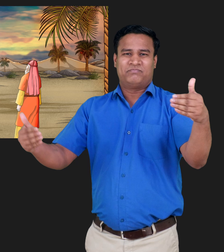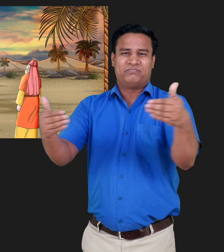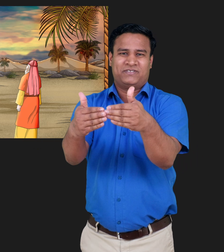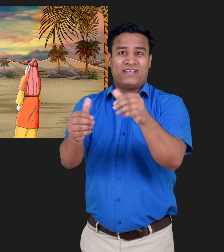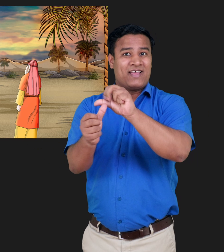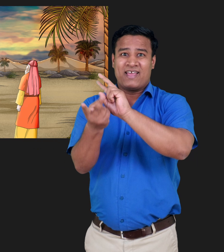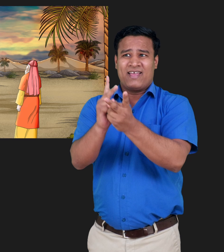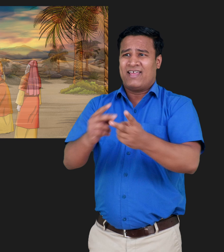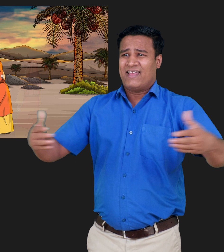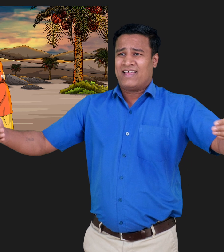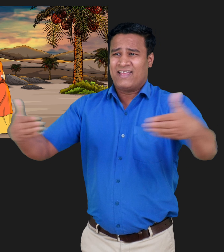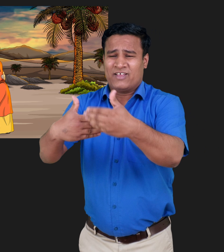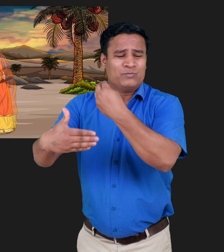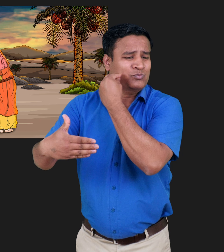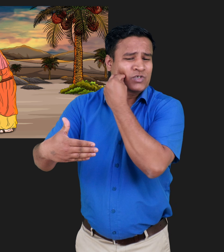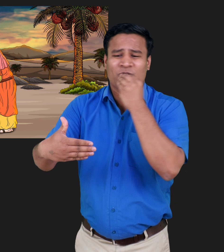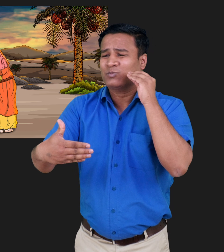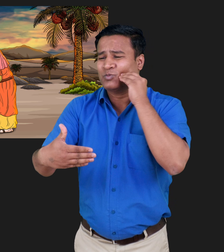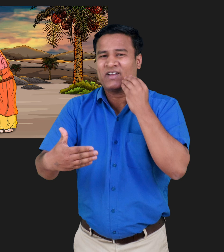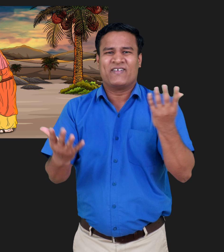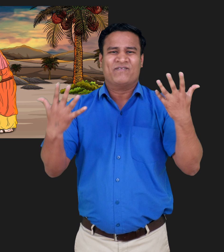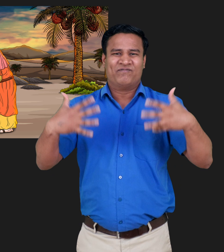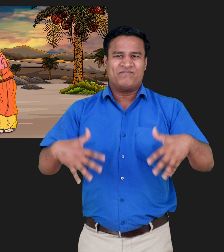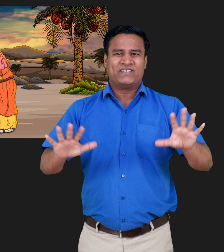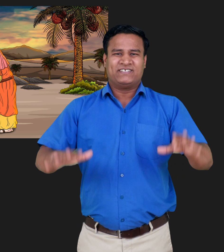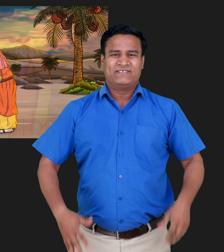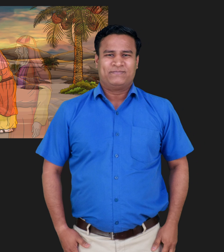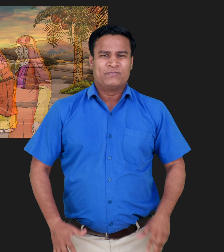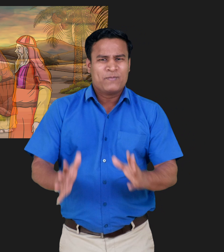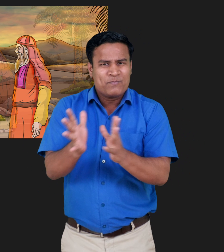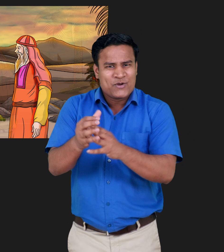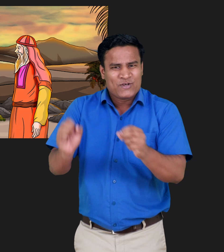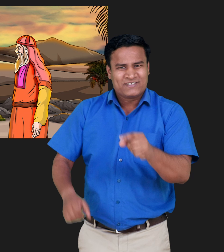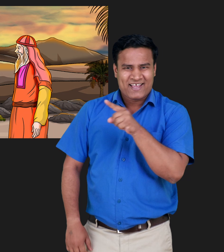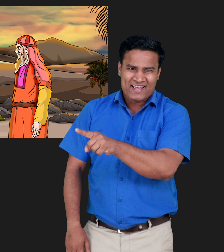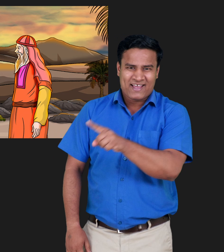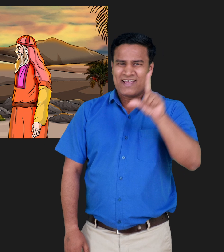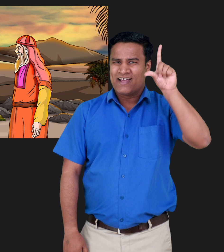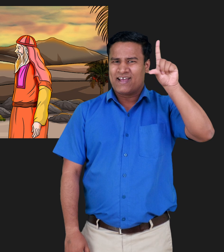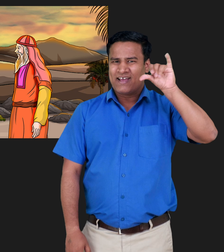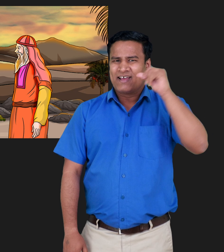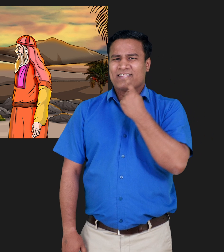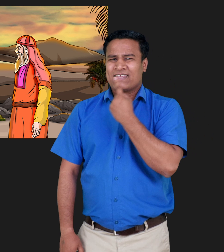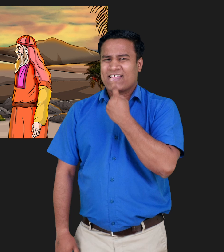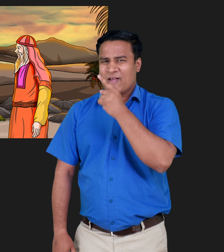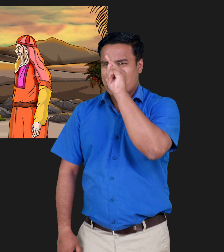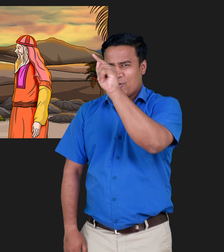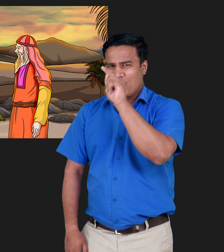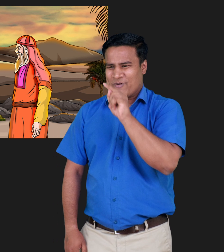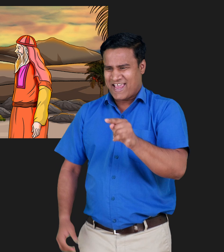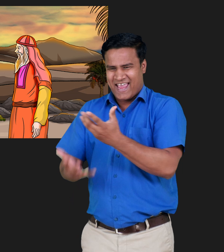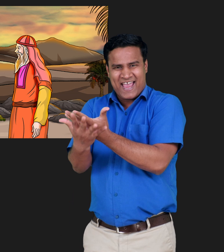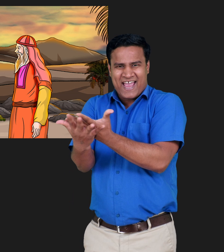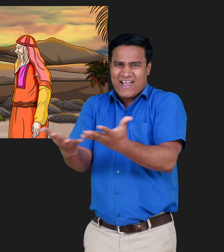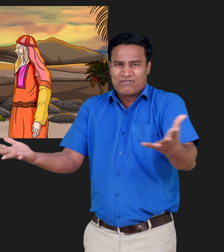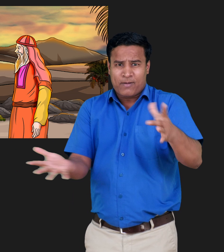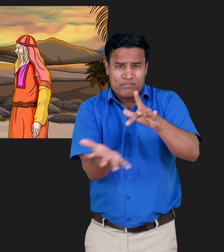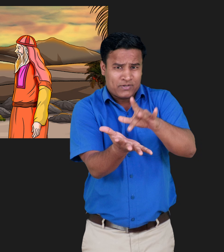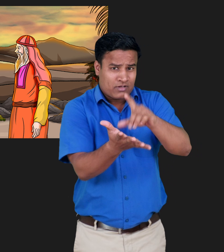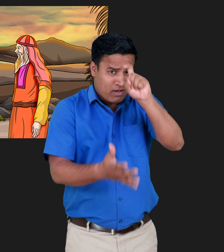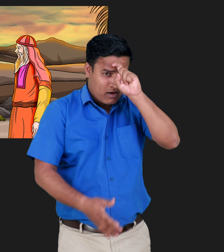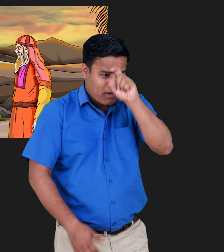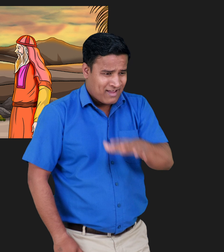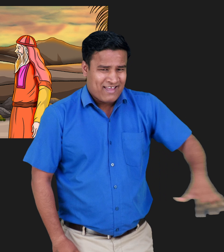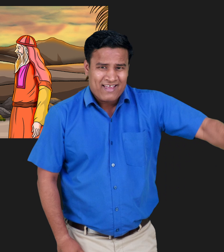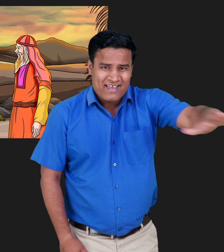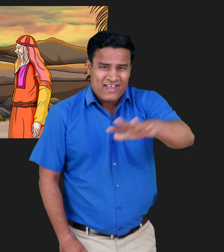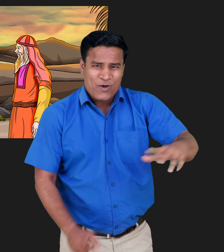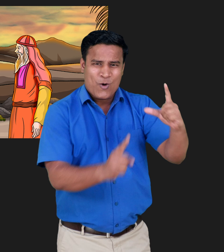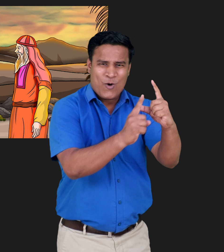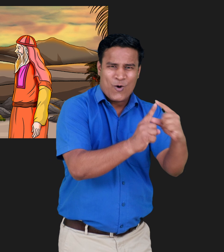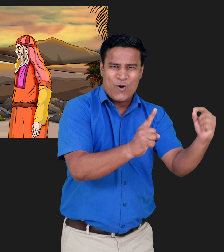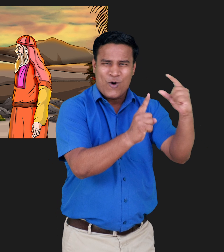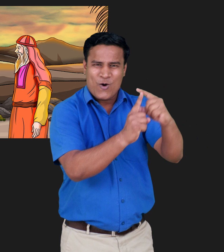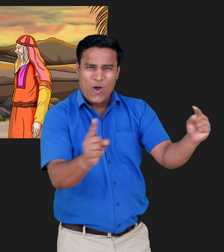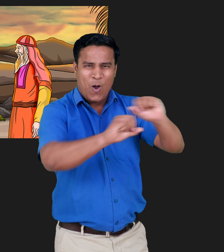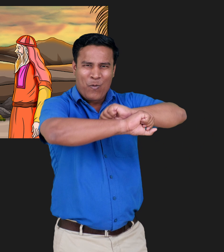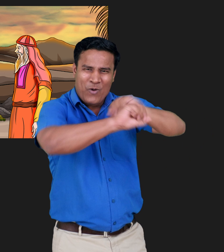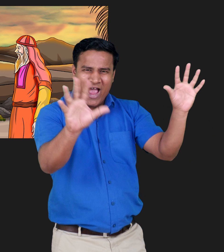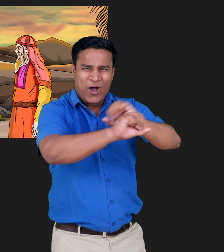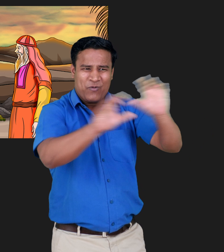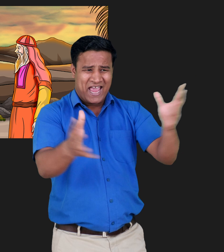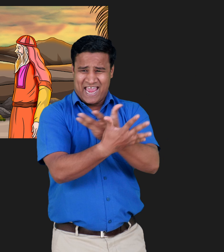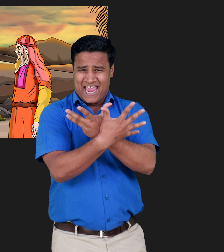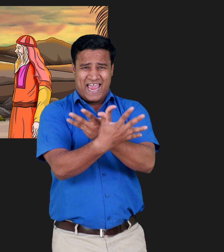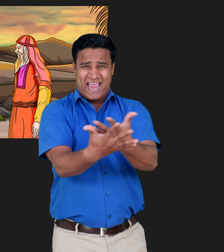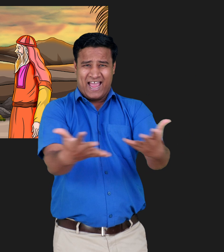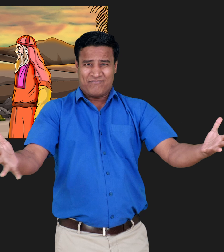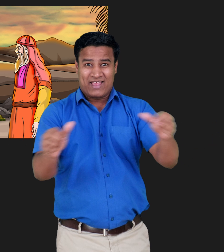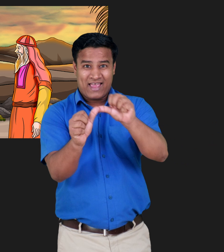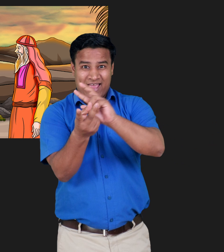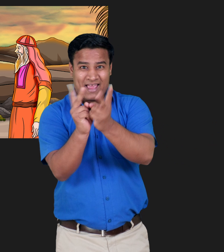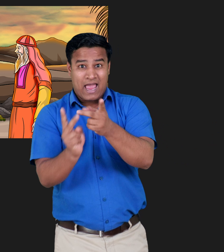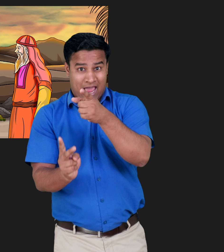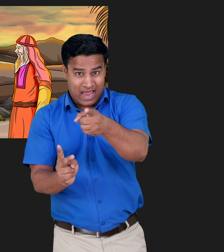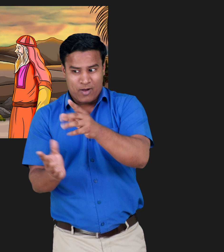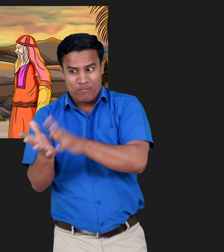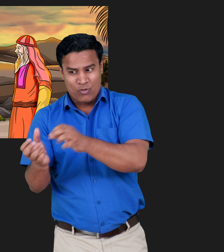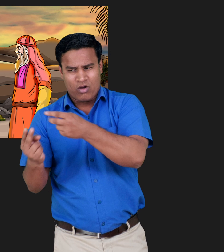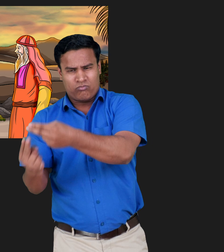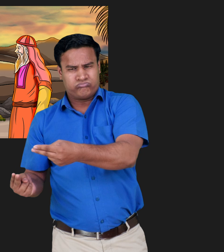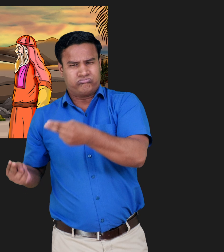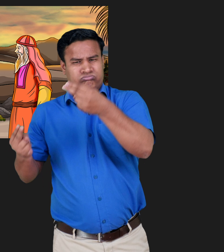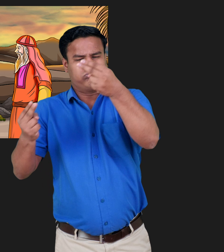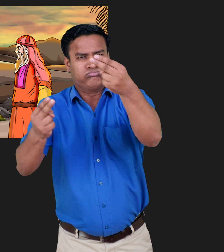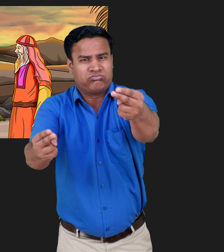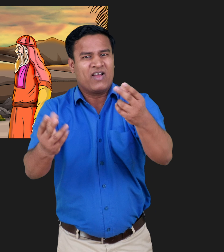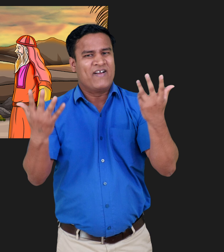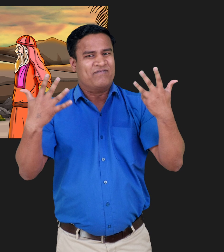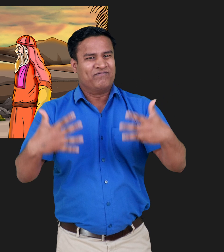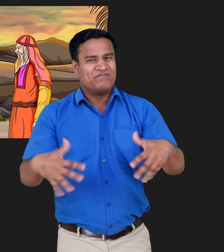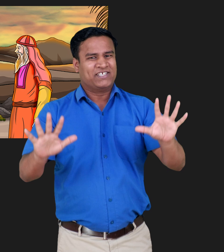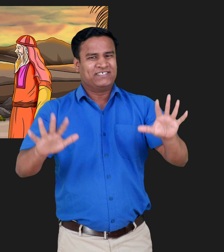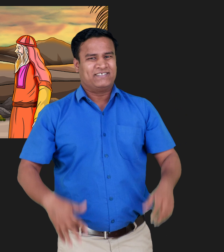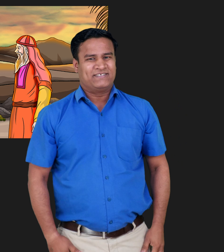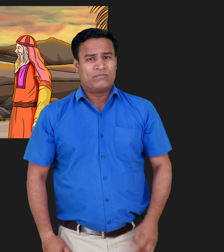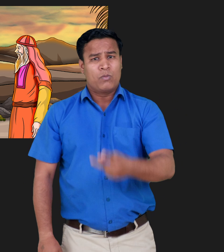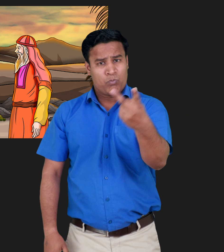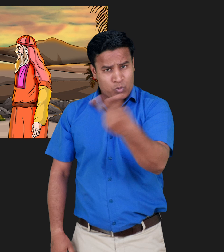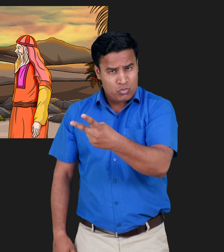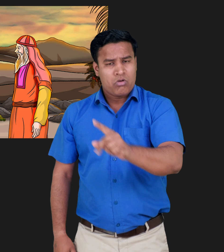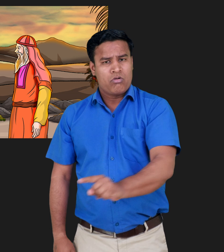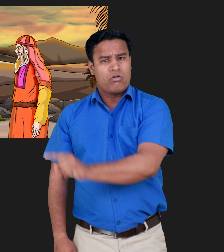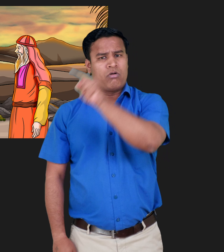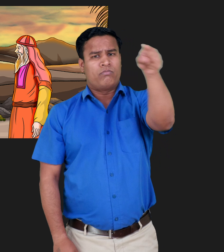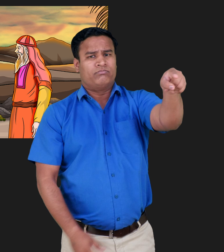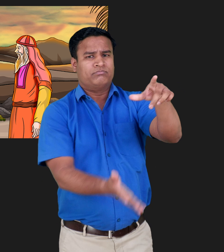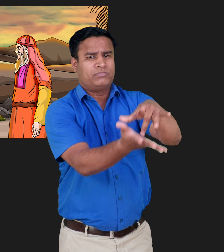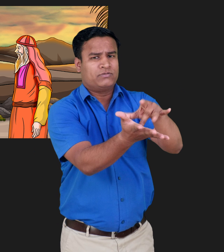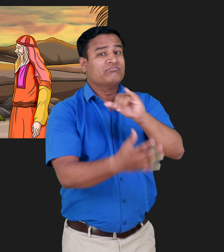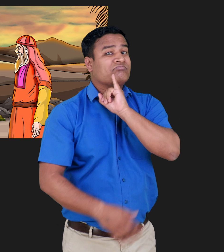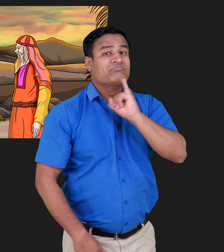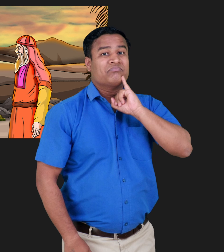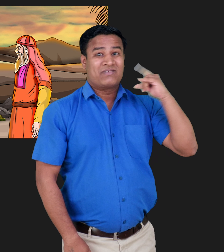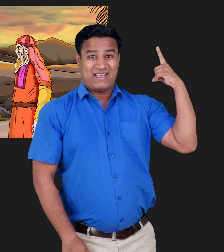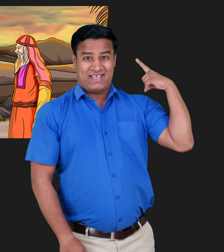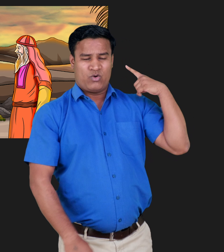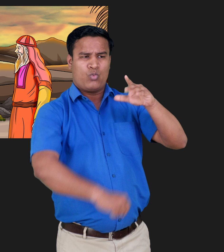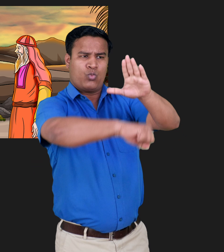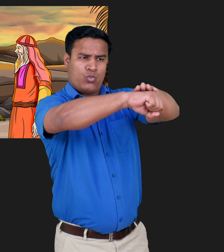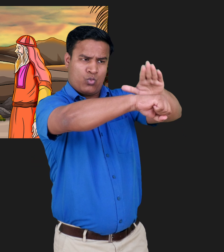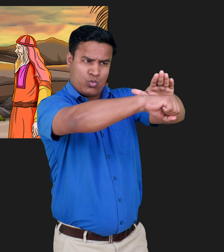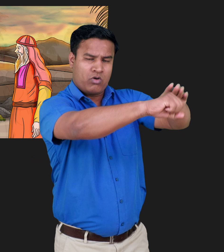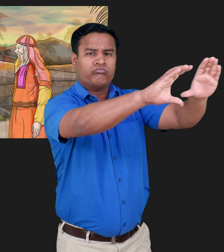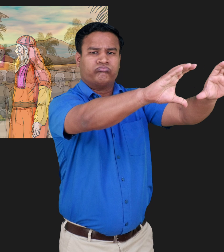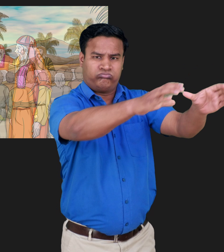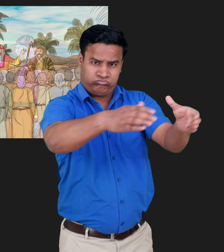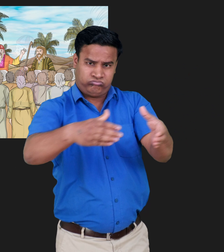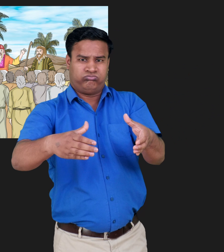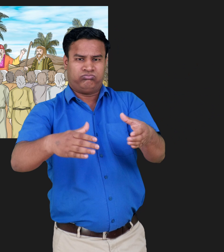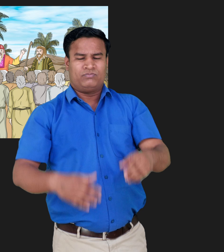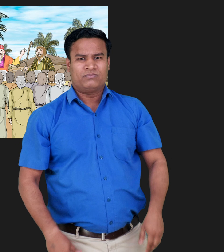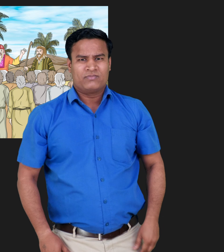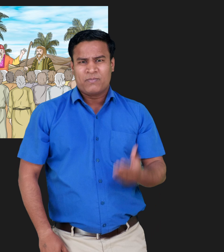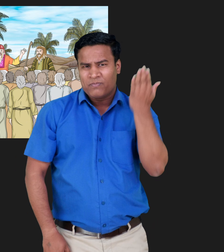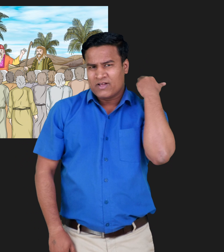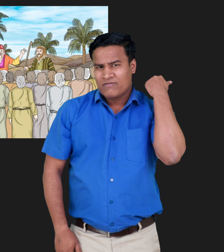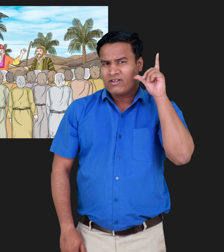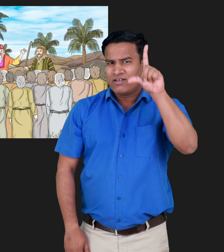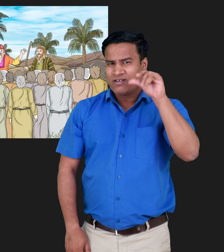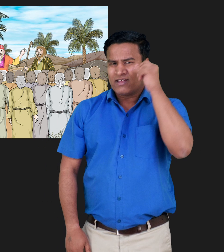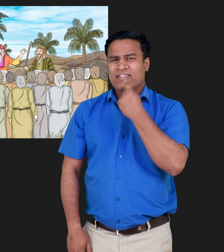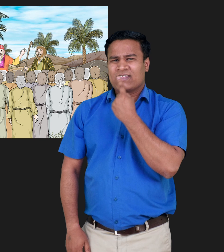So he went and met Moses at the mountain of God and kissed him. And Moses told Aaron everything the LORD had sent him to say, and all the signs He had commanded him to perform.